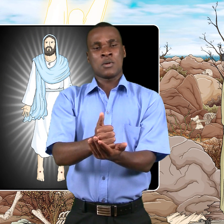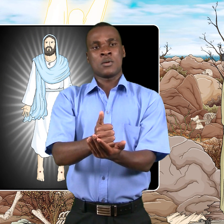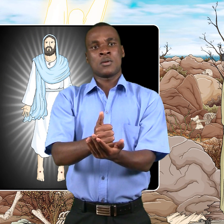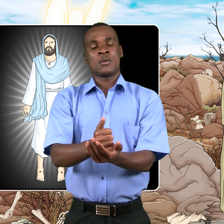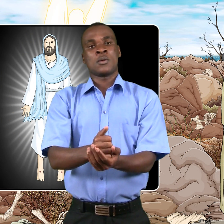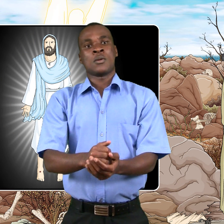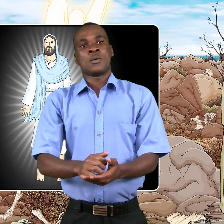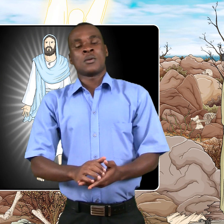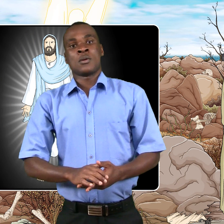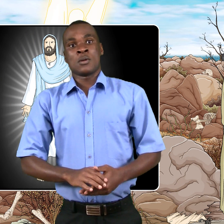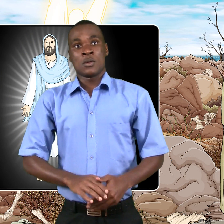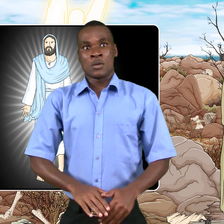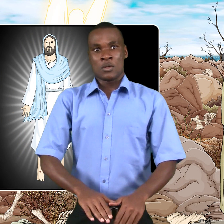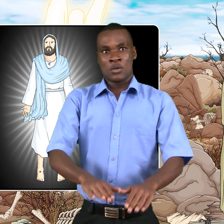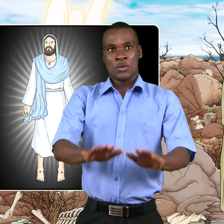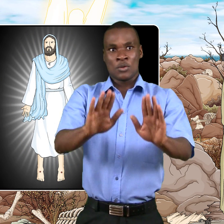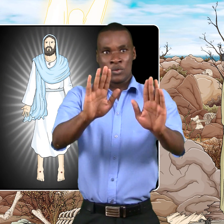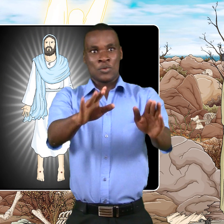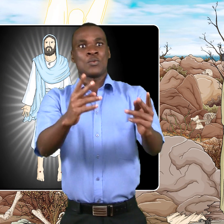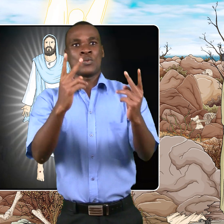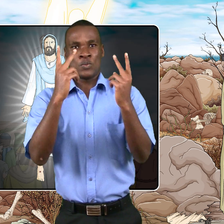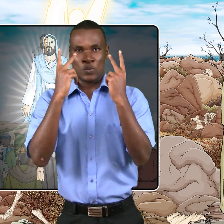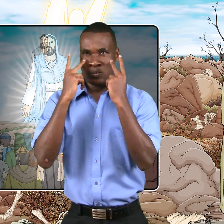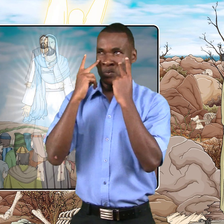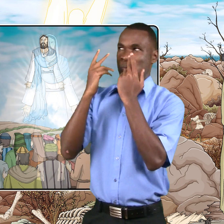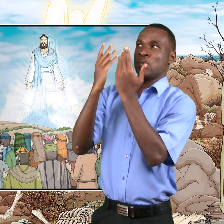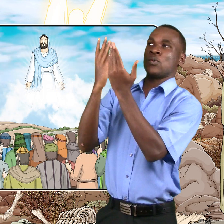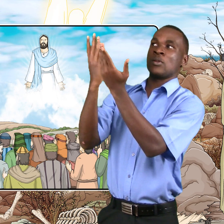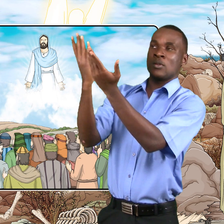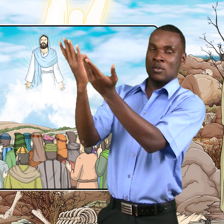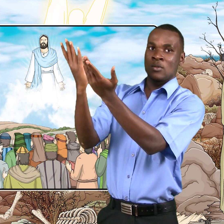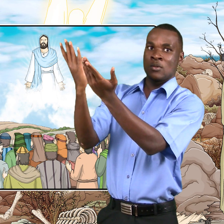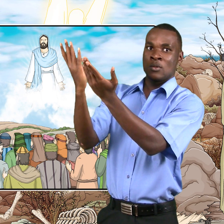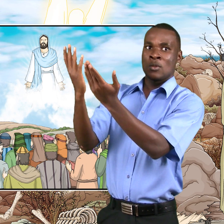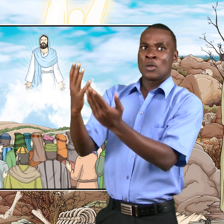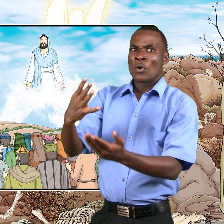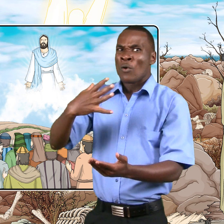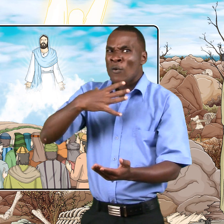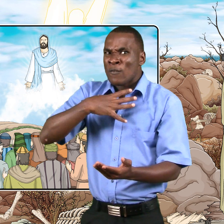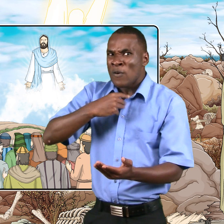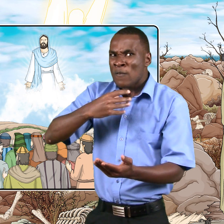Amen.